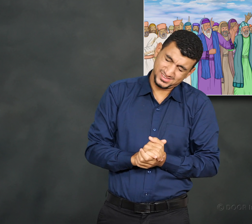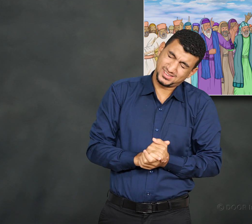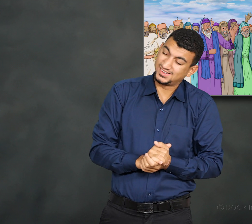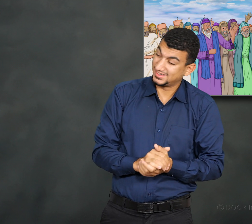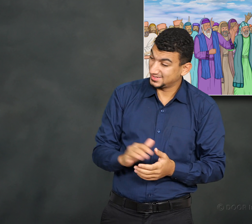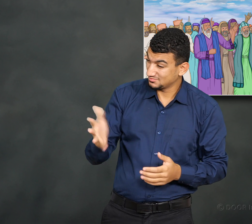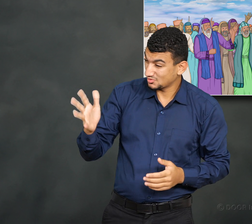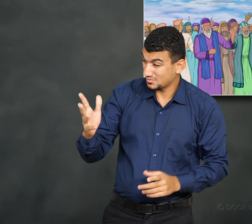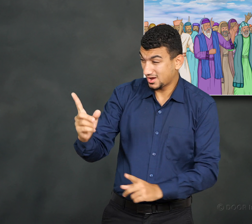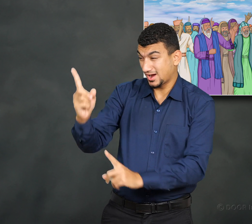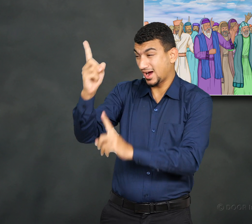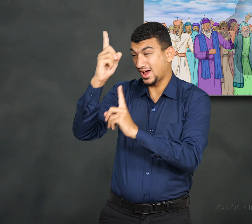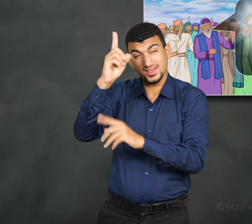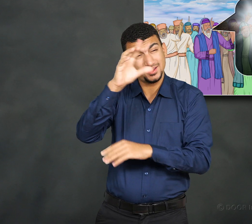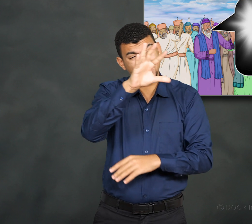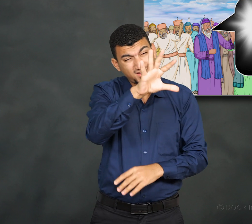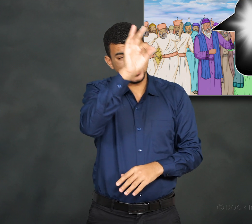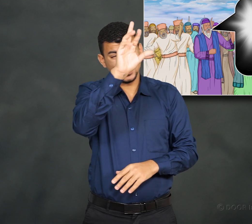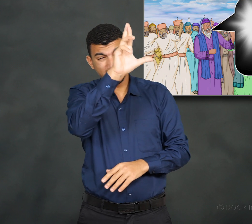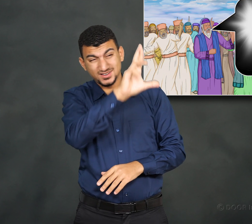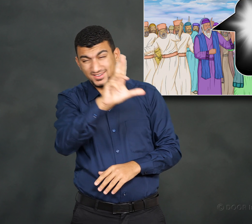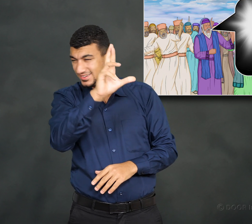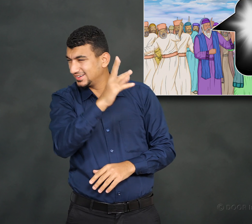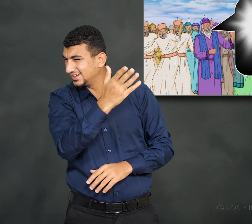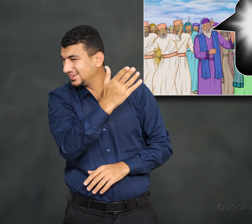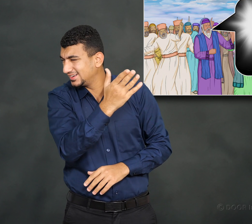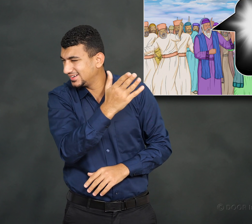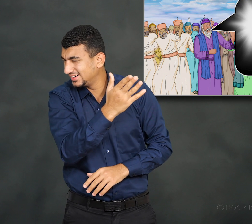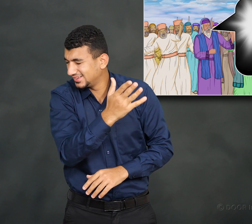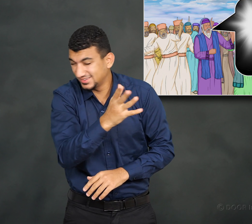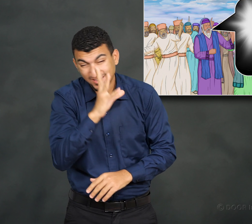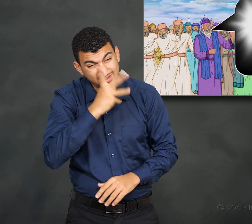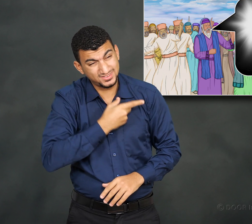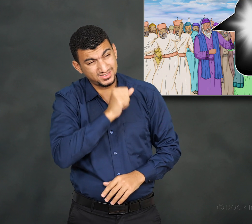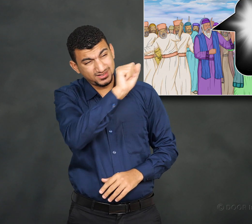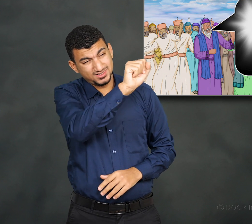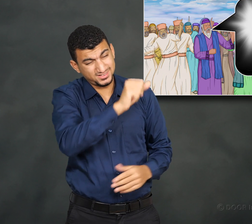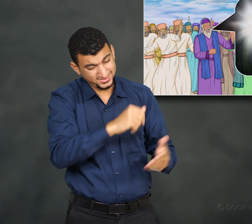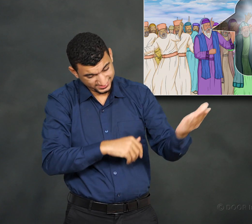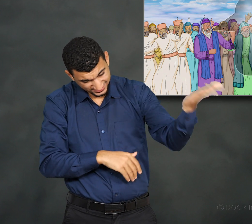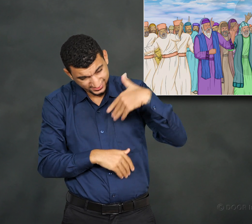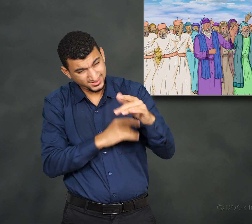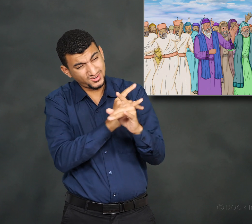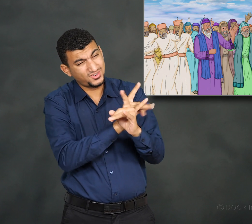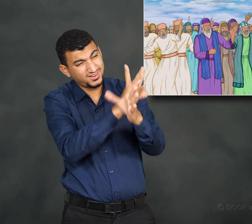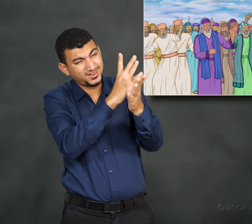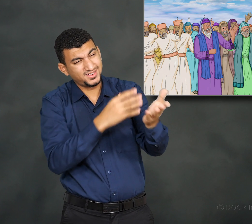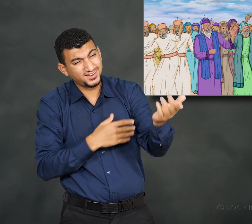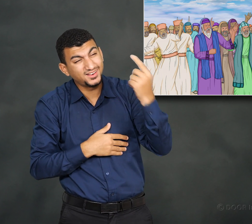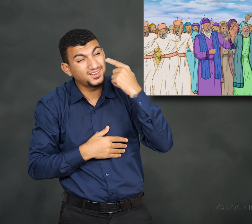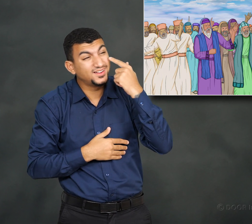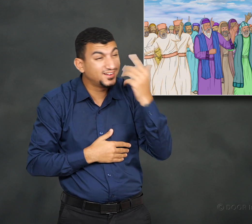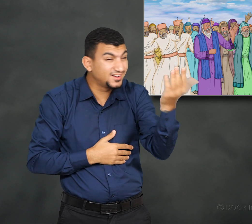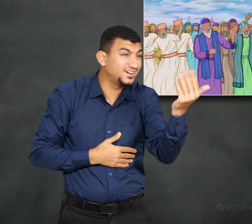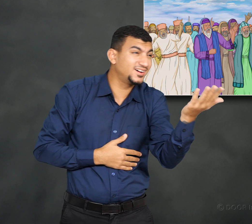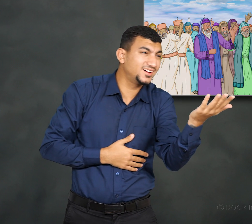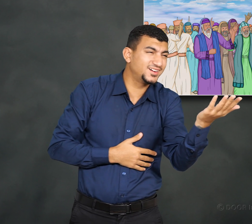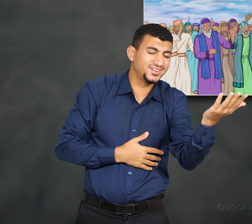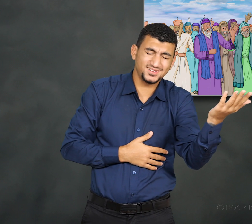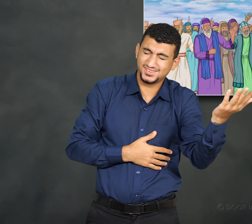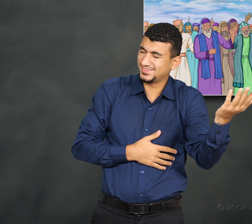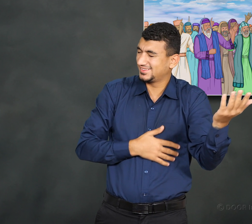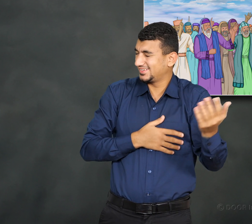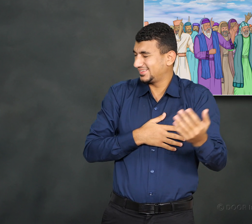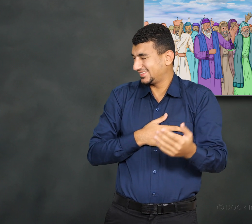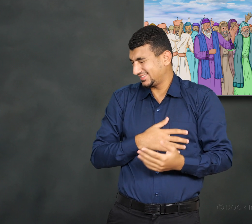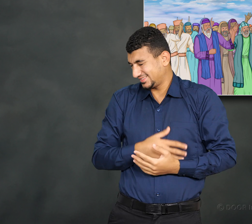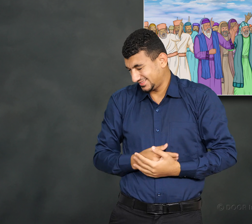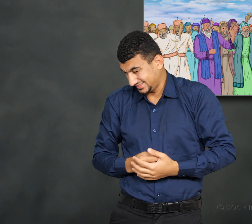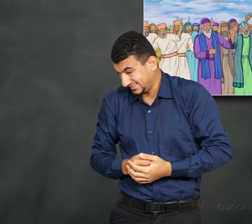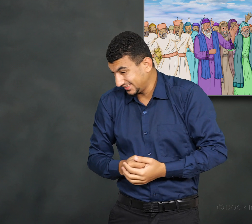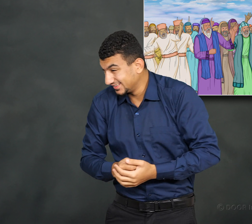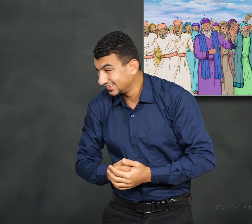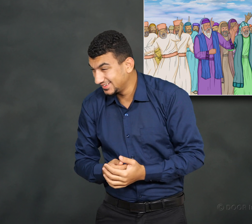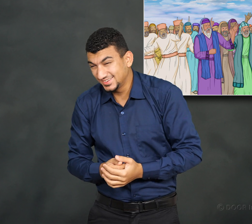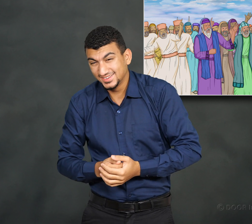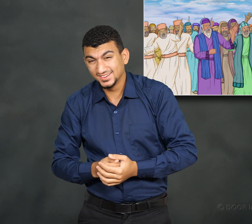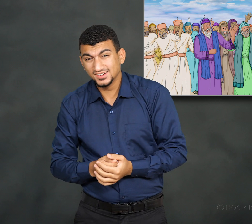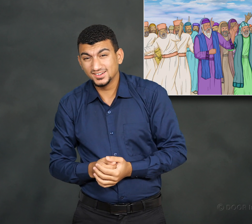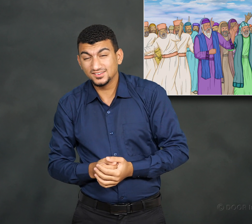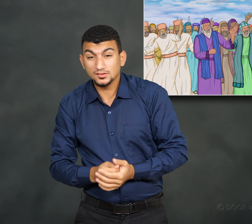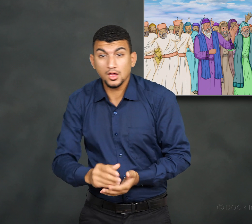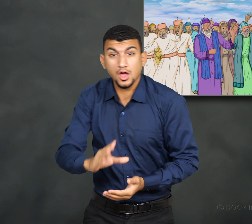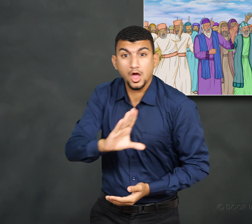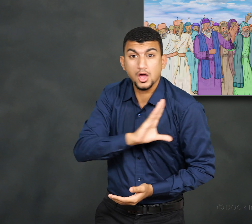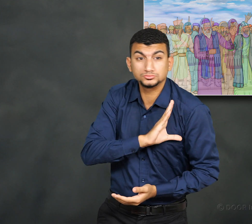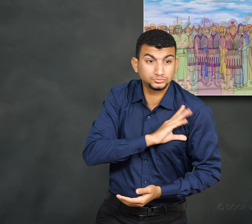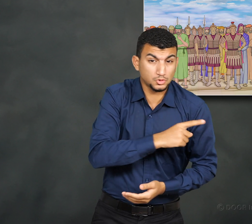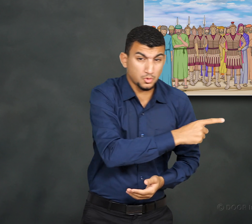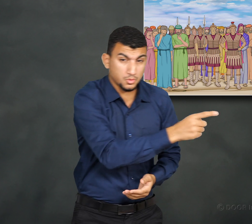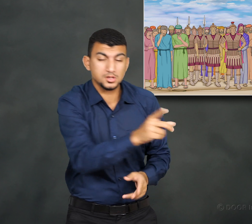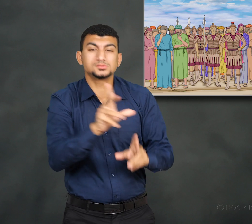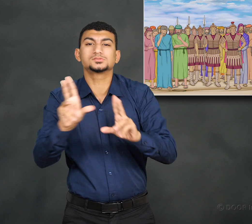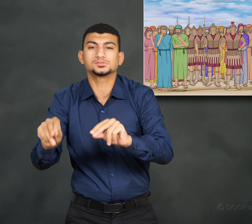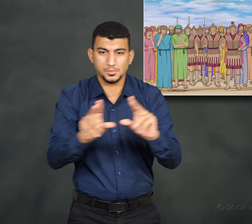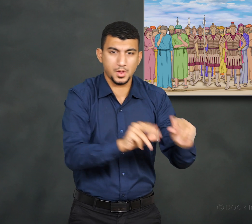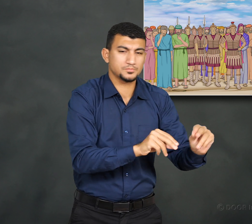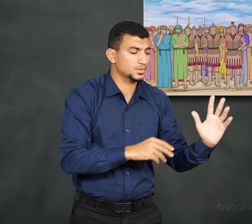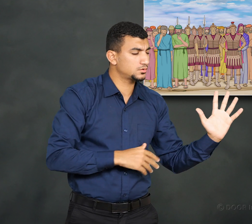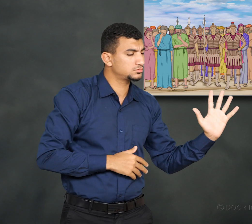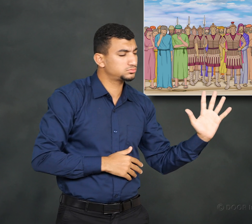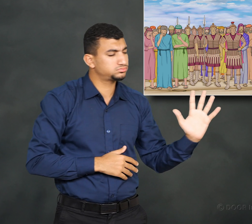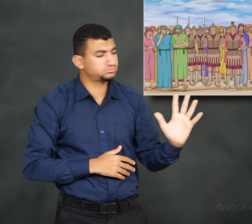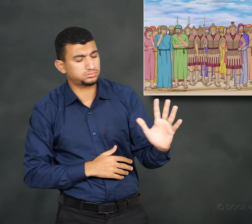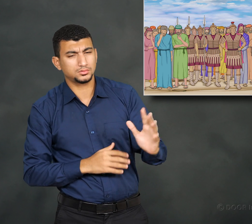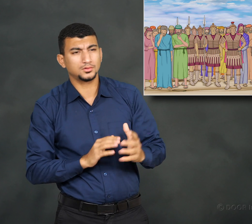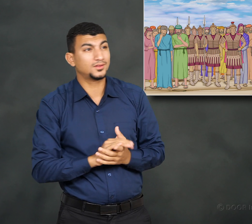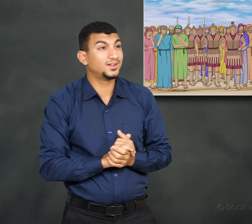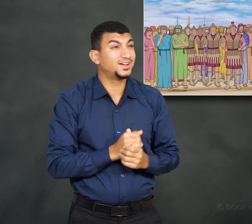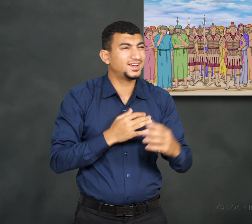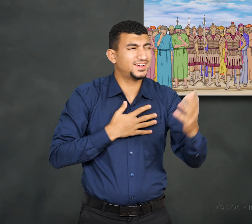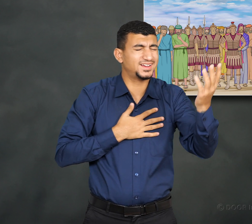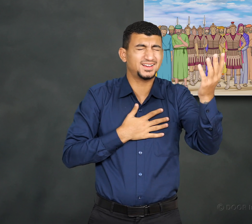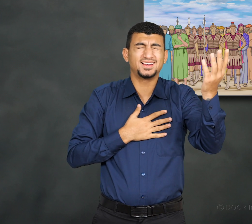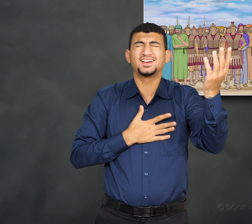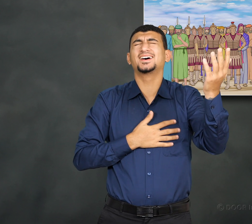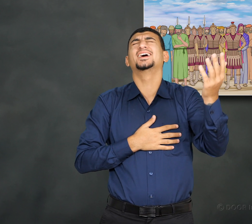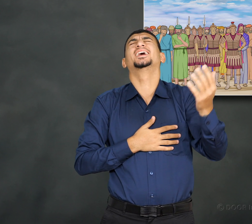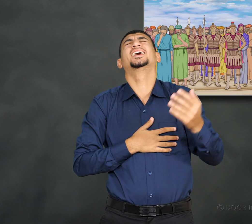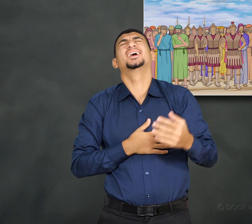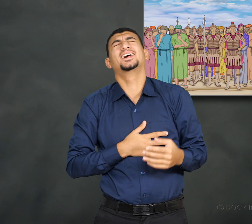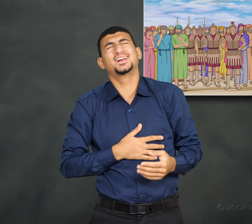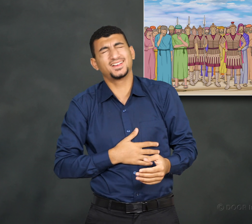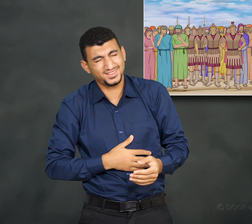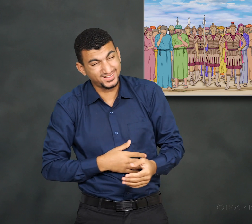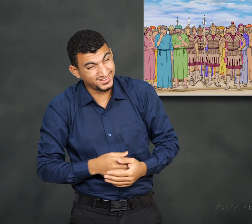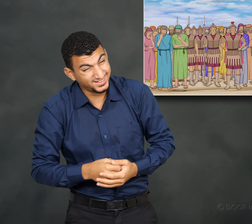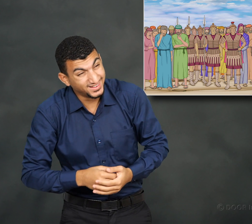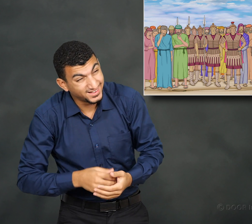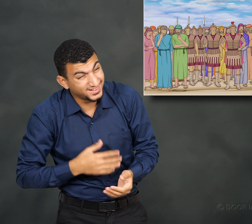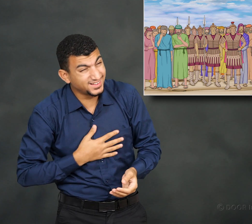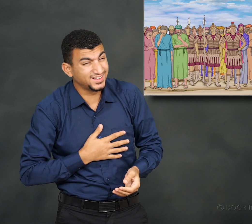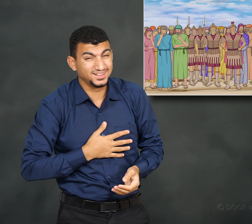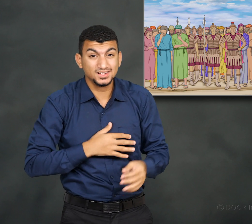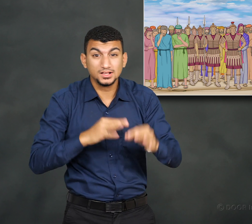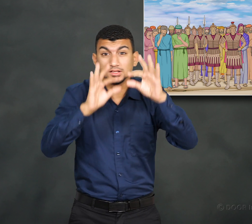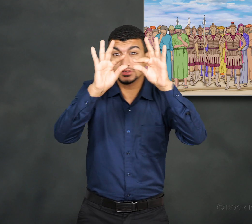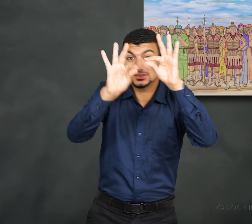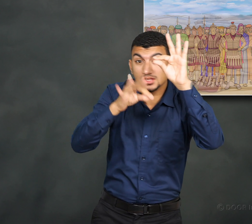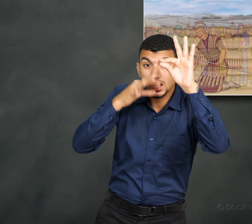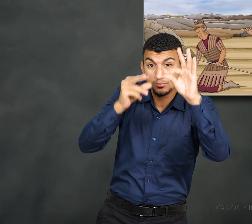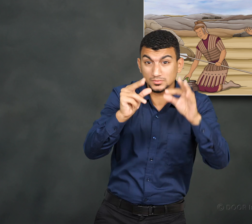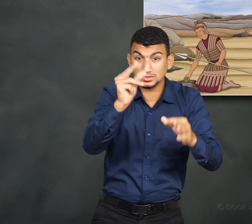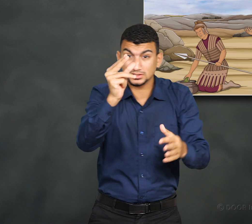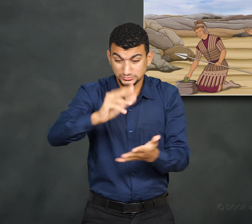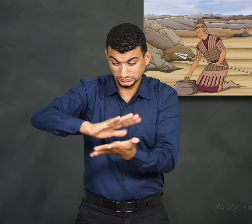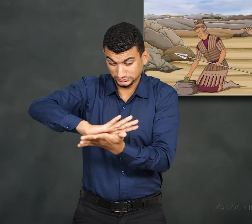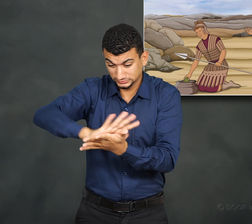let Him save Himself if He is the Christ of God, the Chosen One.”